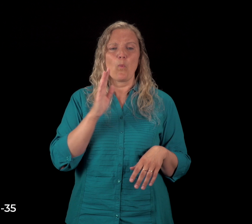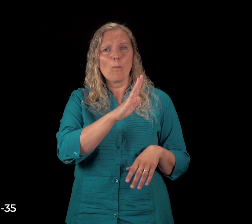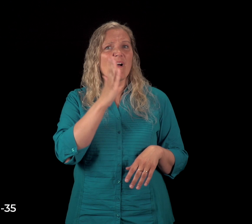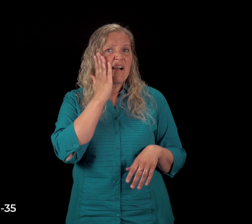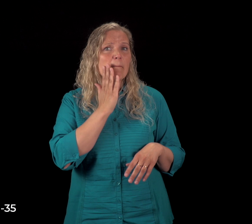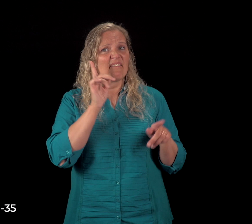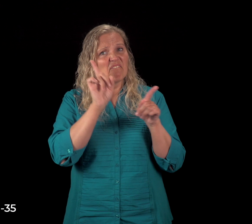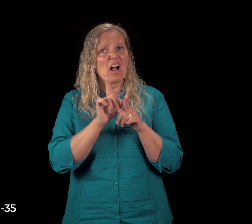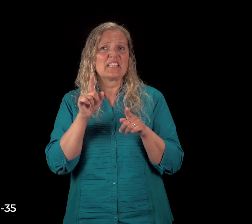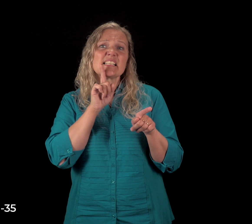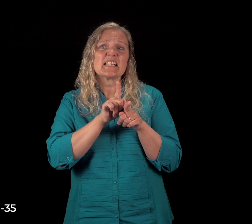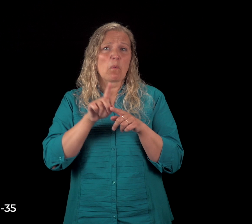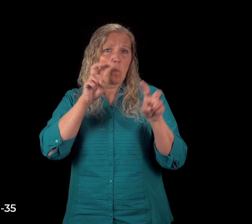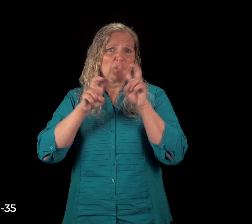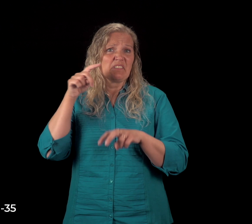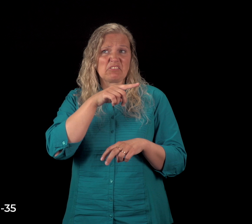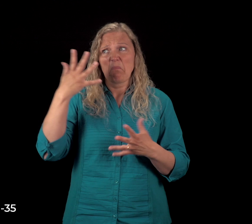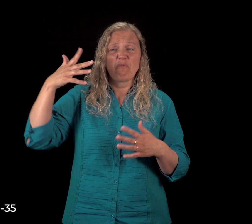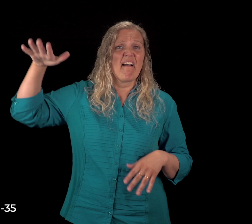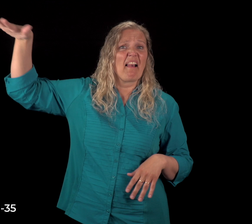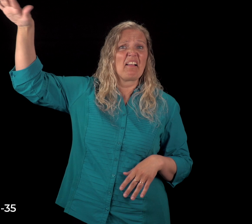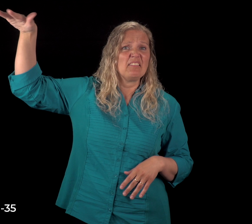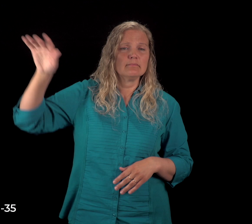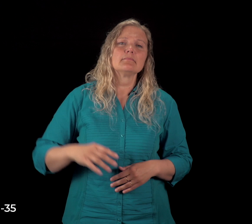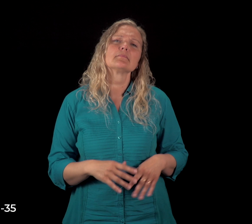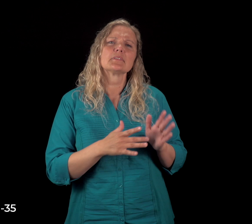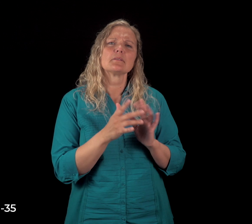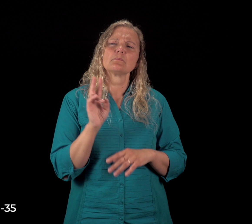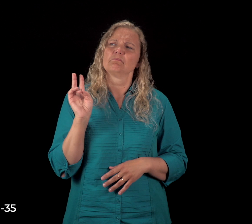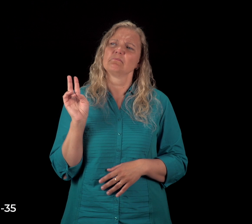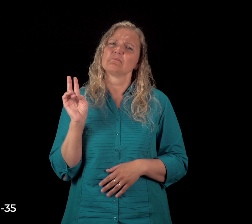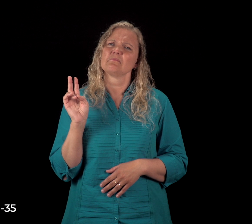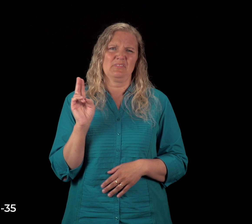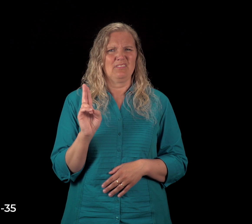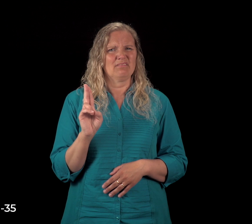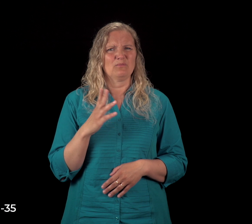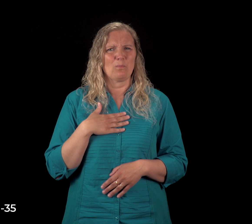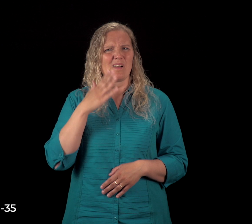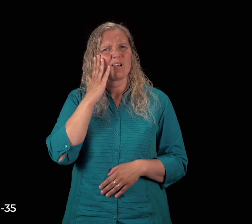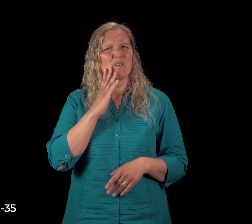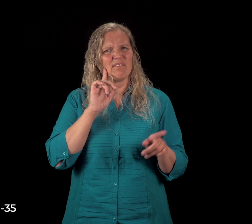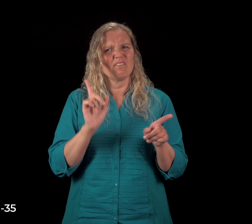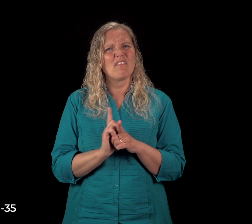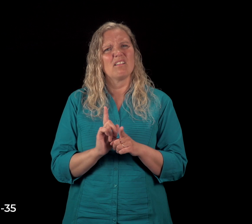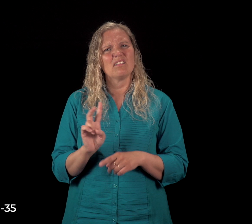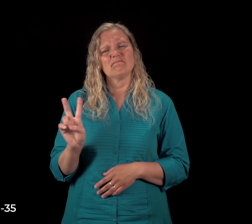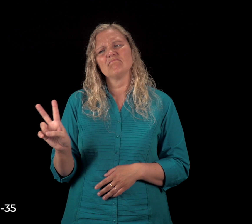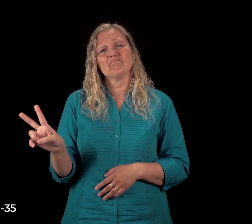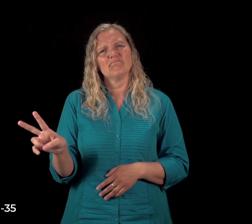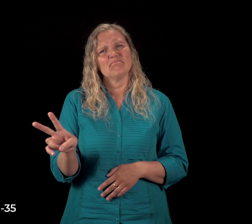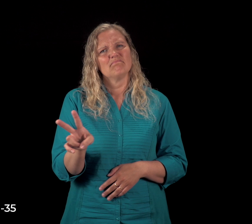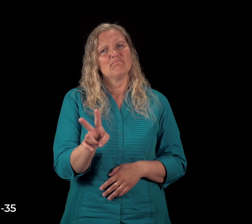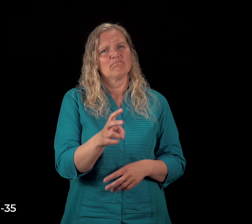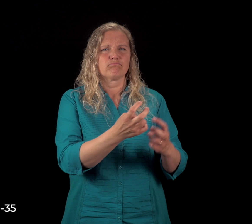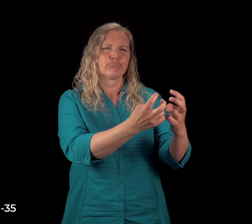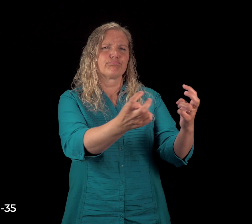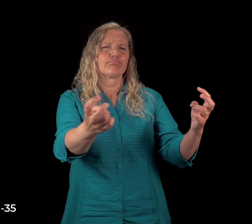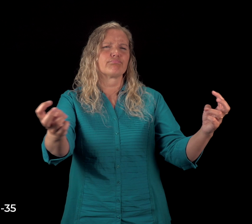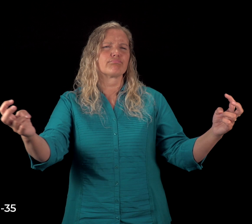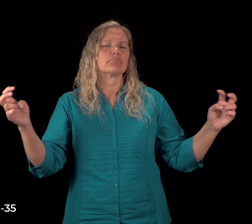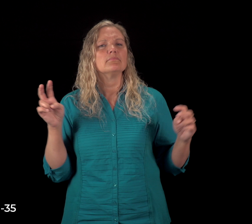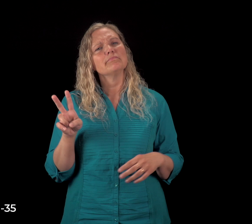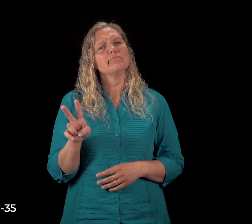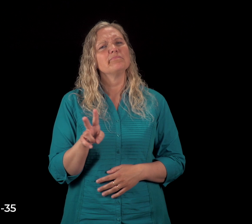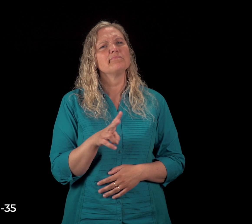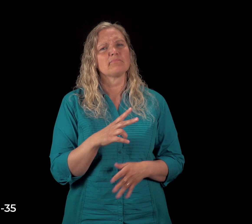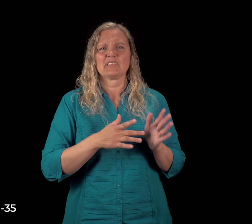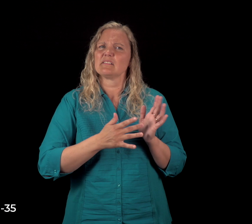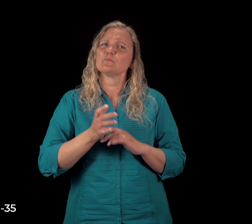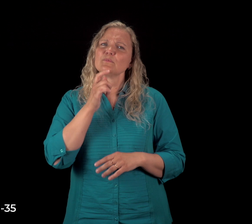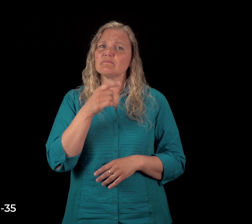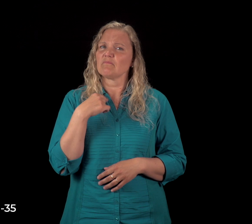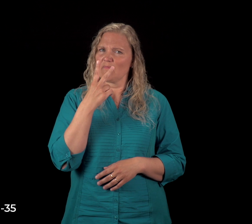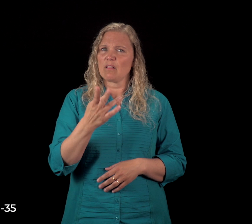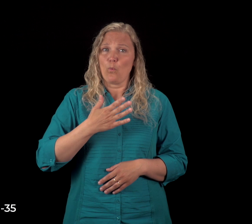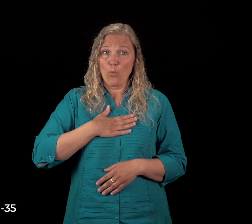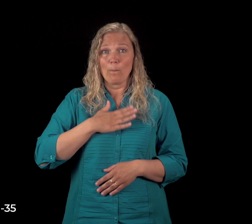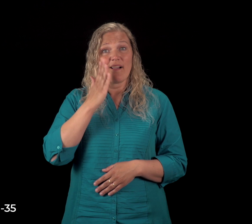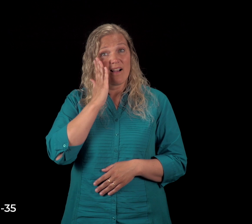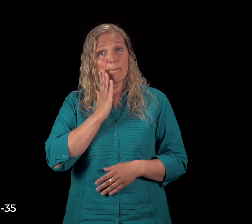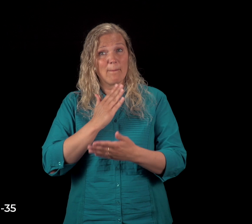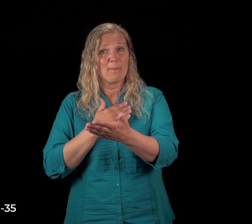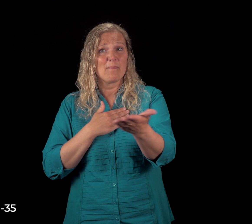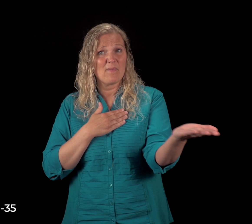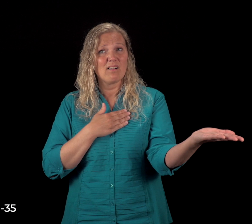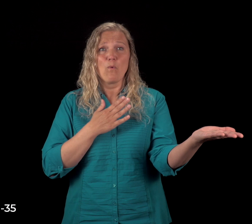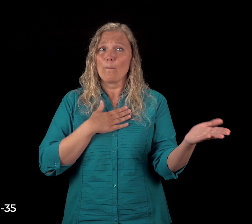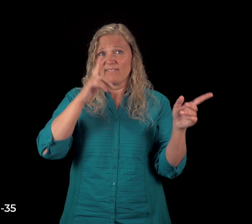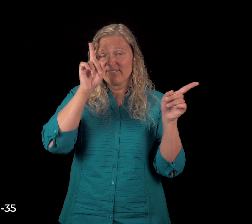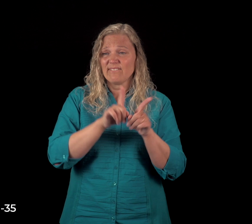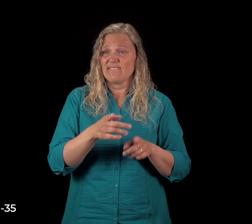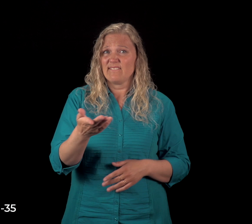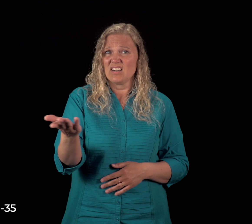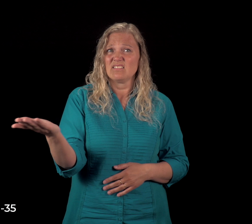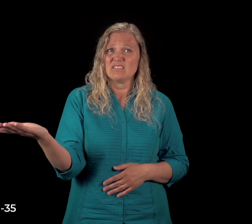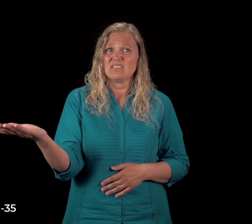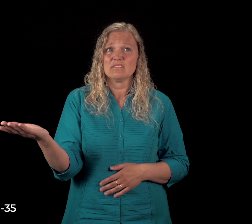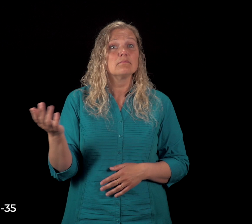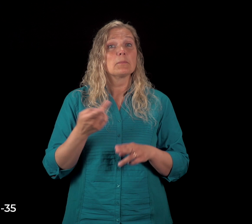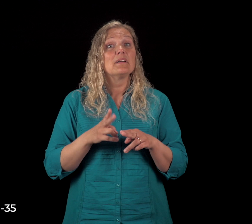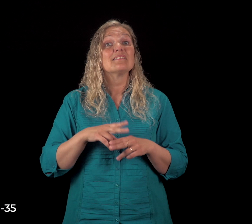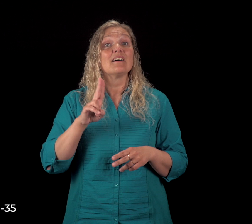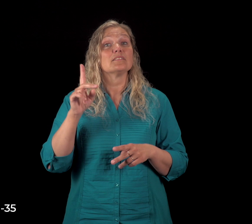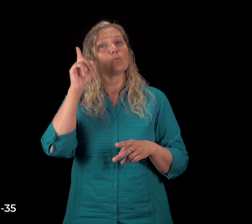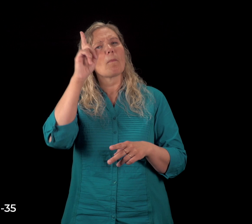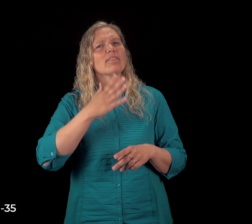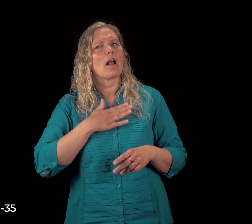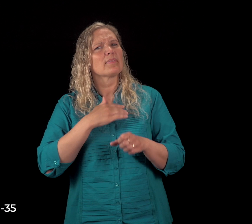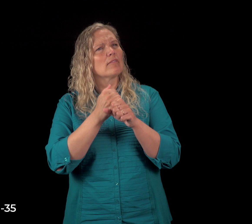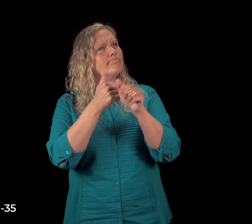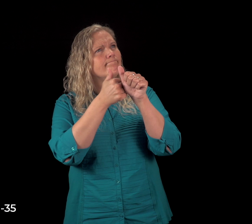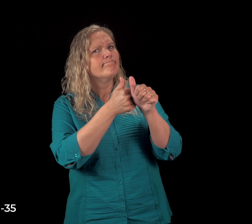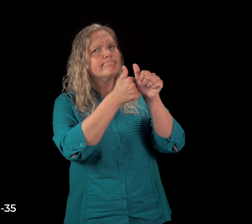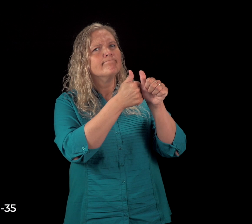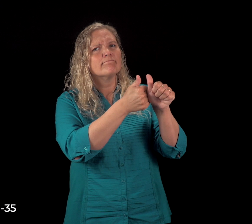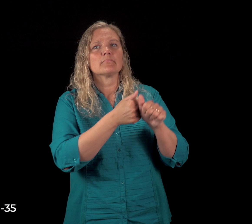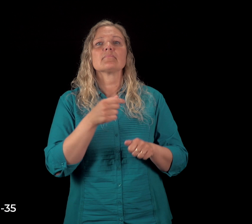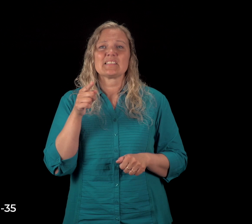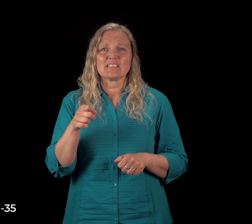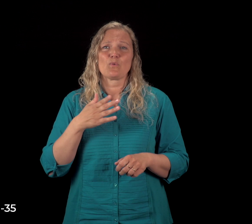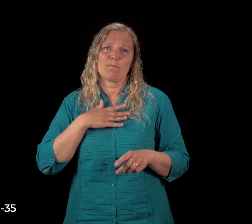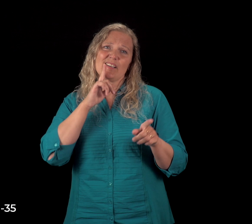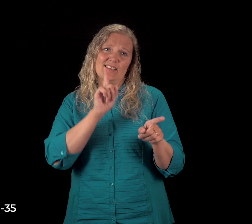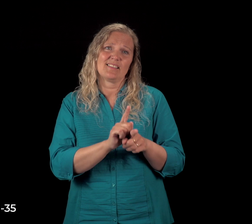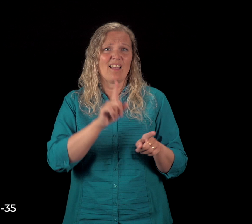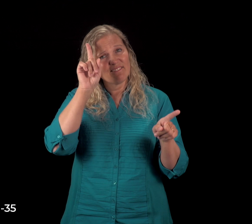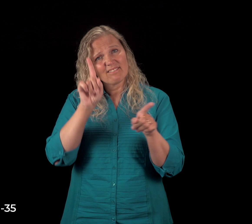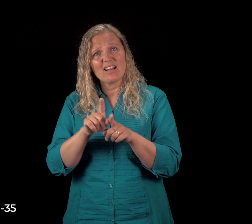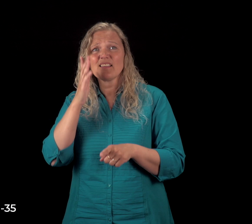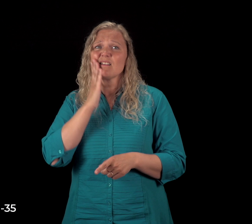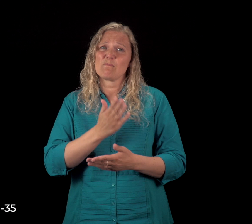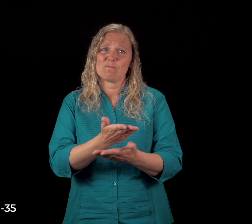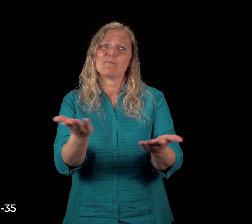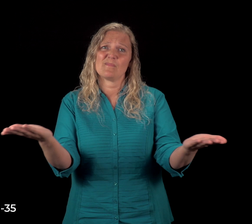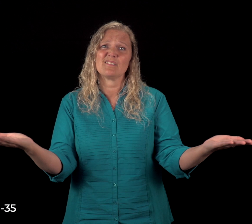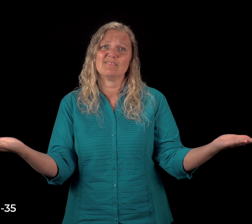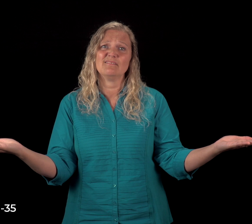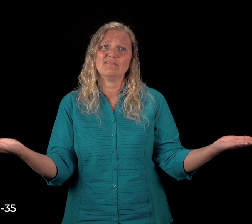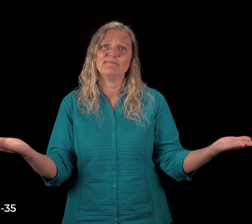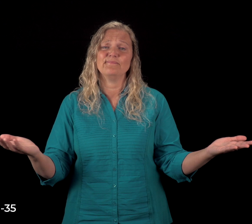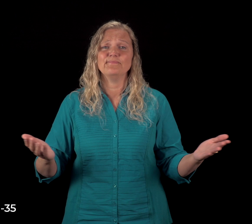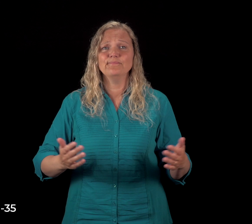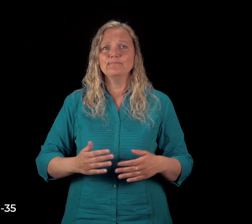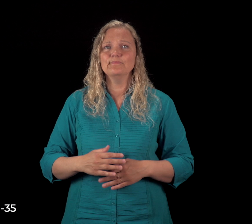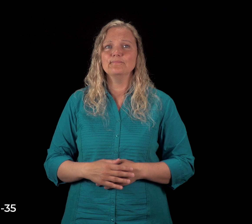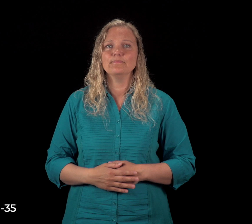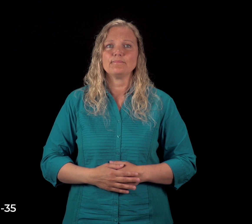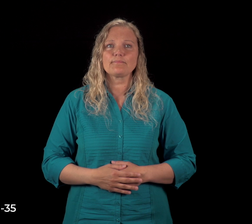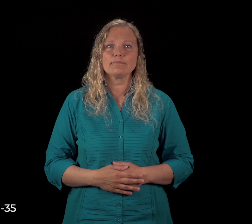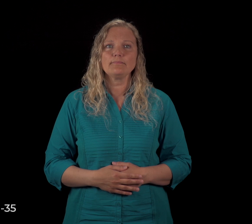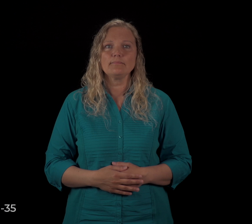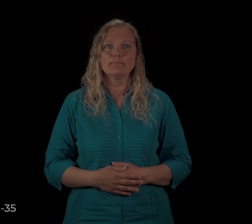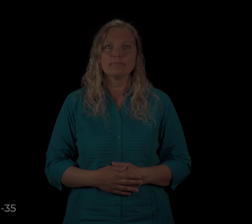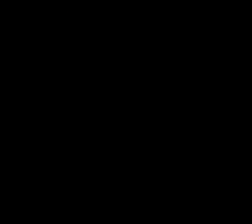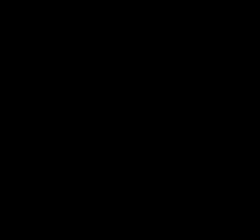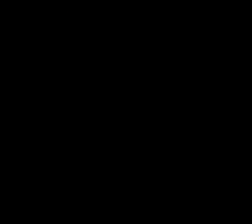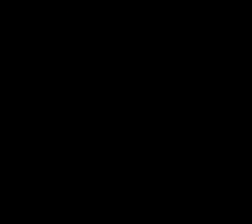But Jesus replied, “Who are My mother and My brothers?” Looking at those seated in a circle around Him, He said, “Here are My mother and My brothers! For whoever does the will of God is My brother and sister and mother.”